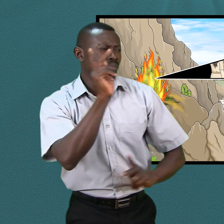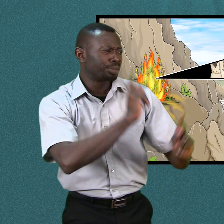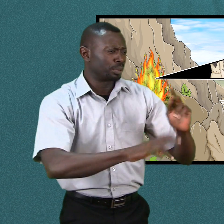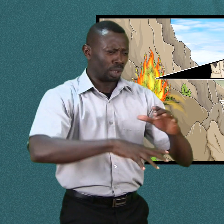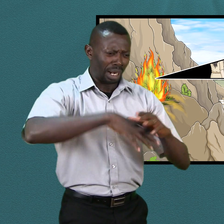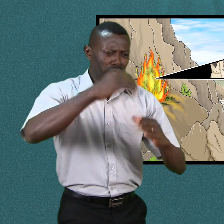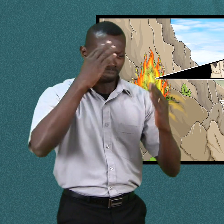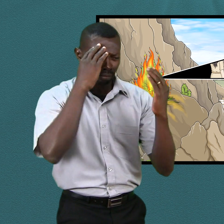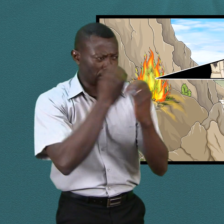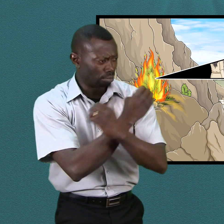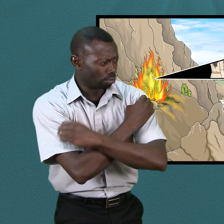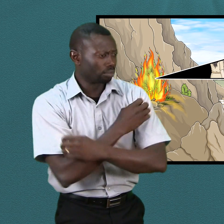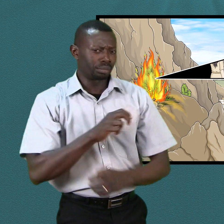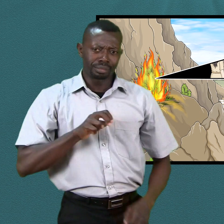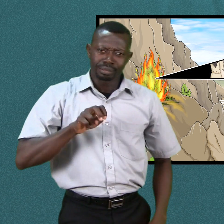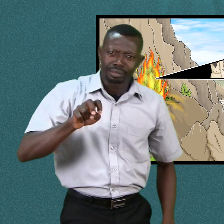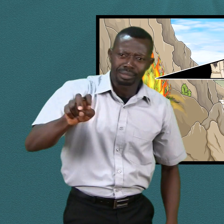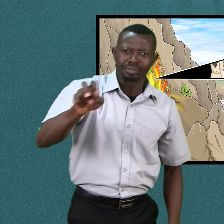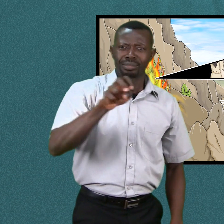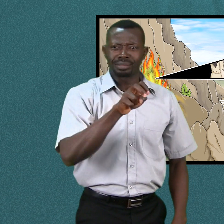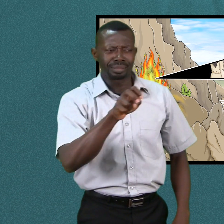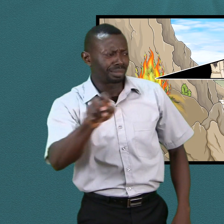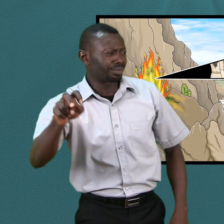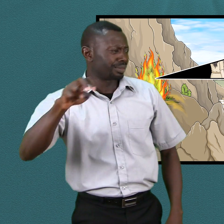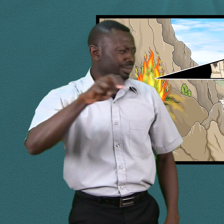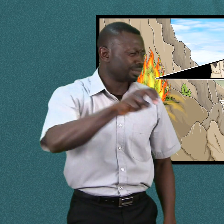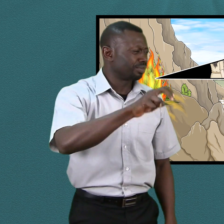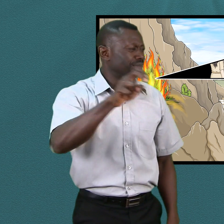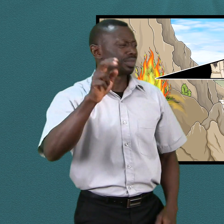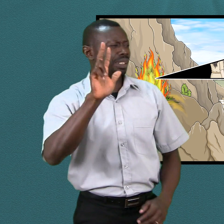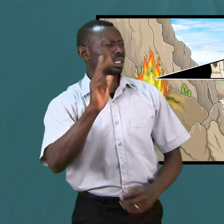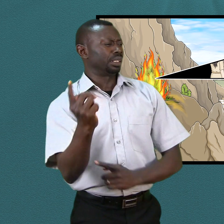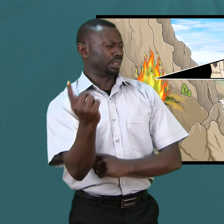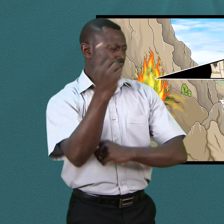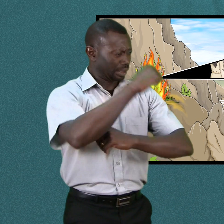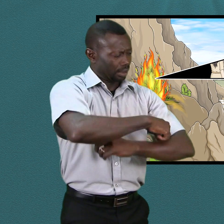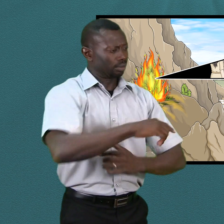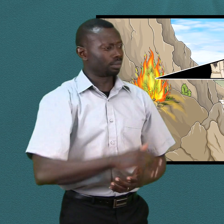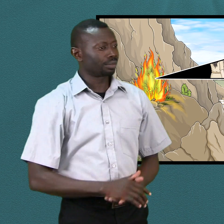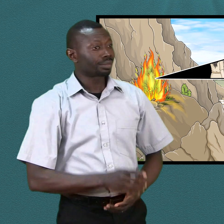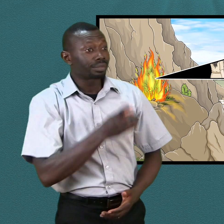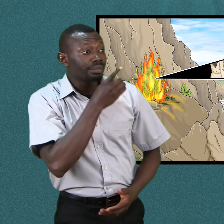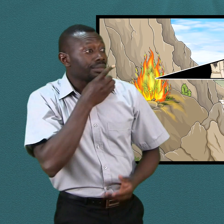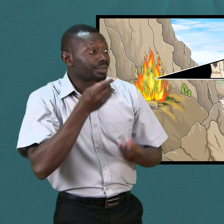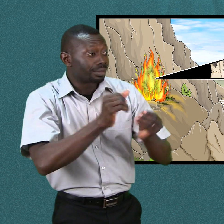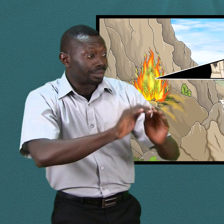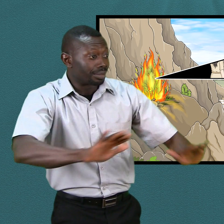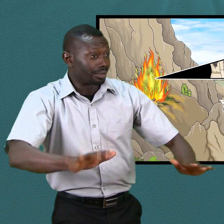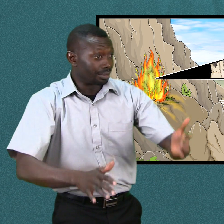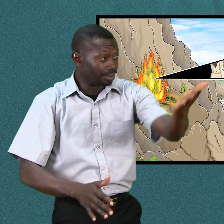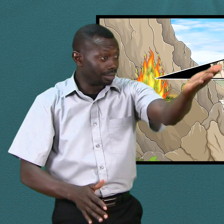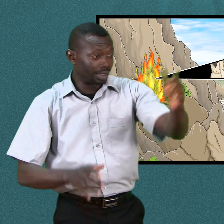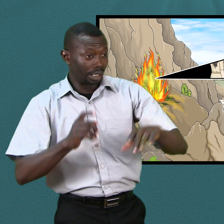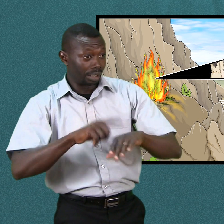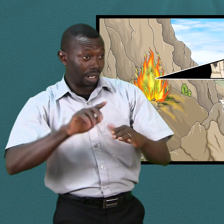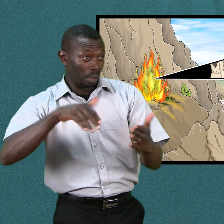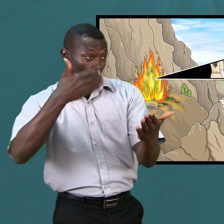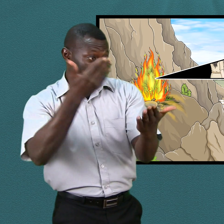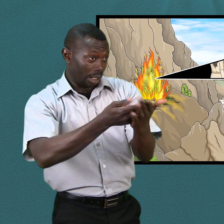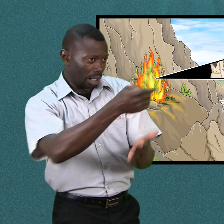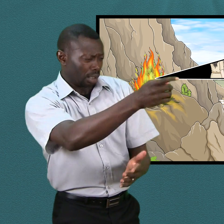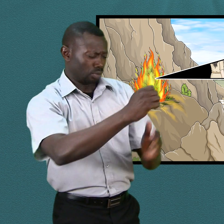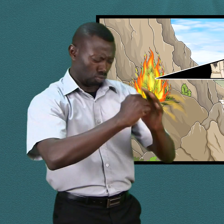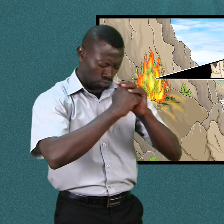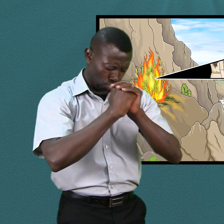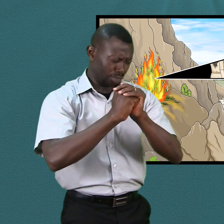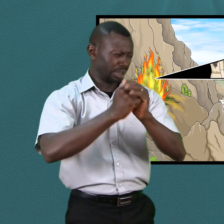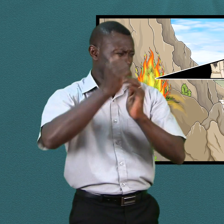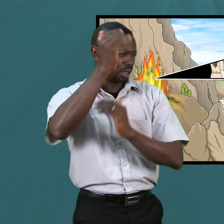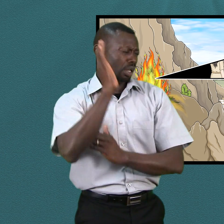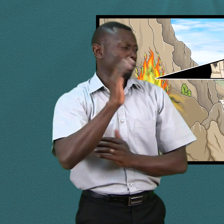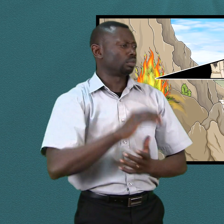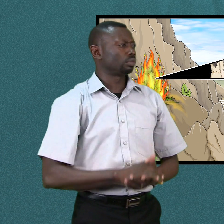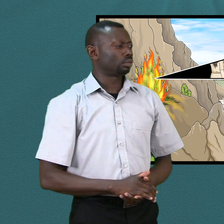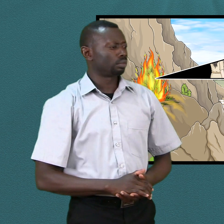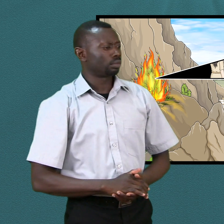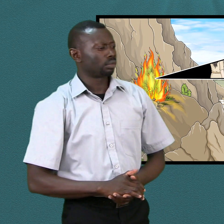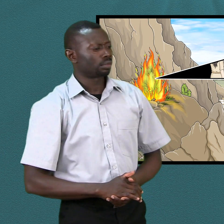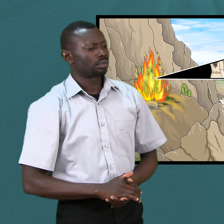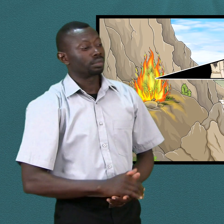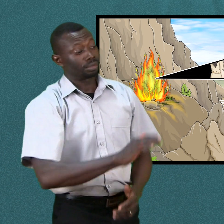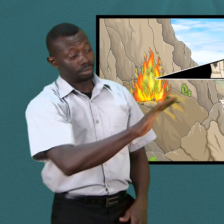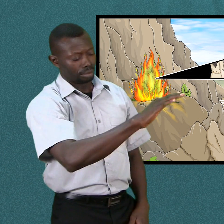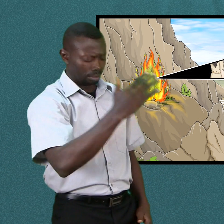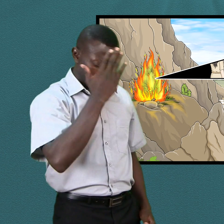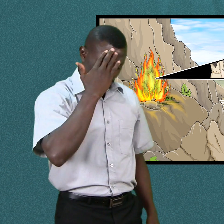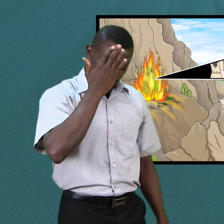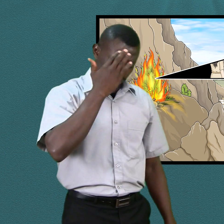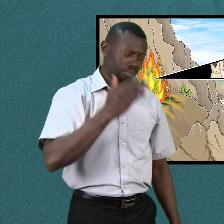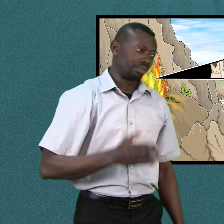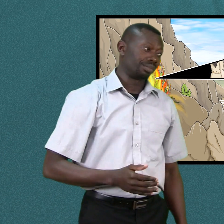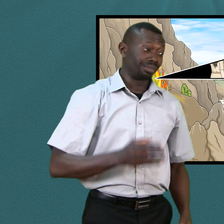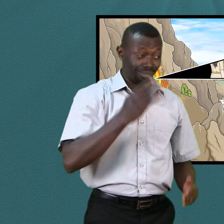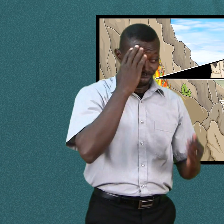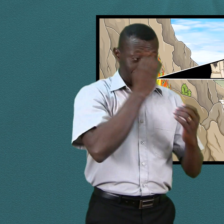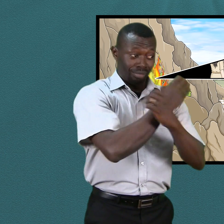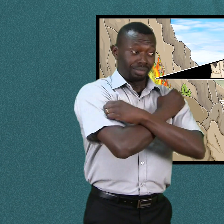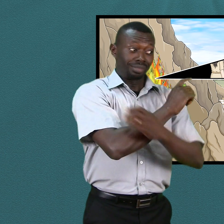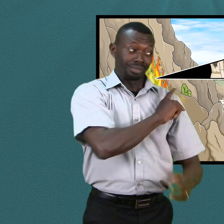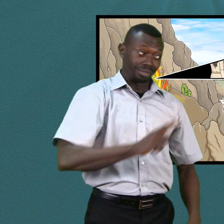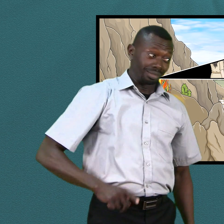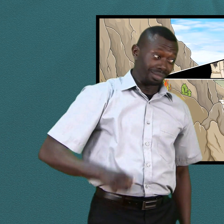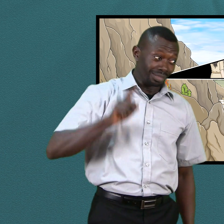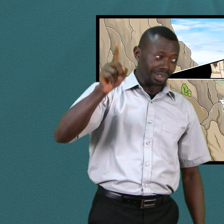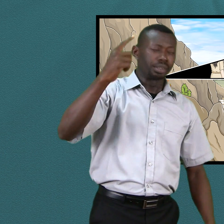Now please let us take a three-day journey into the wilderness, so that we may sacrifice to the LORD our God.’